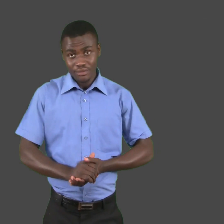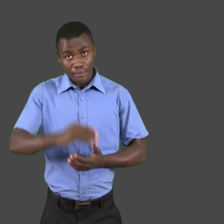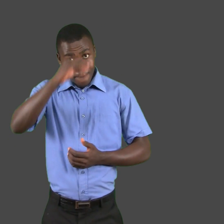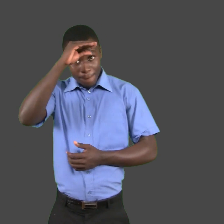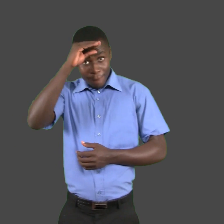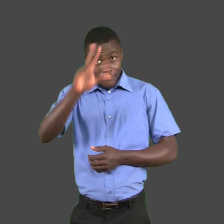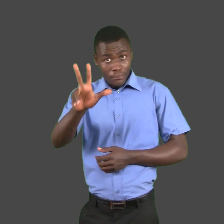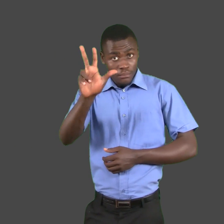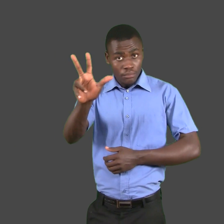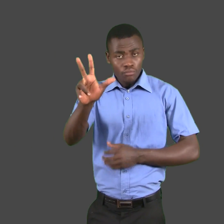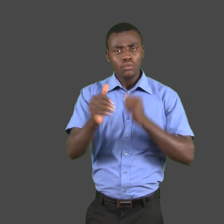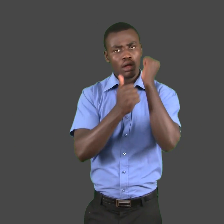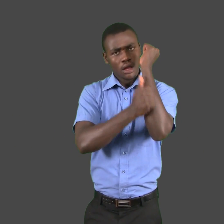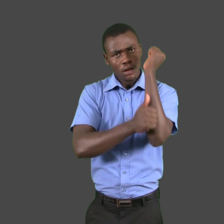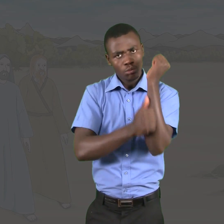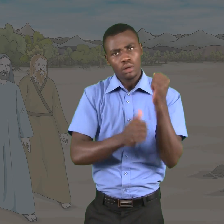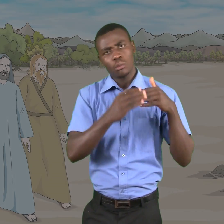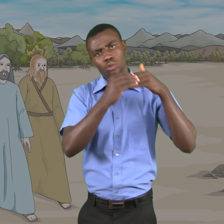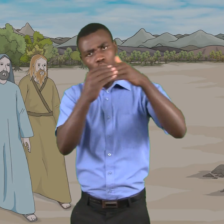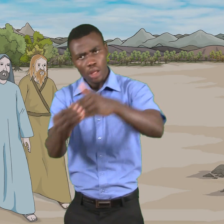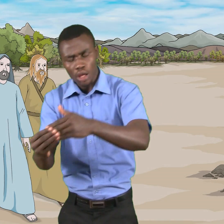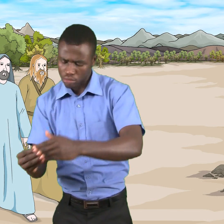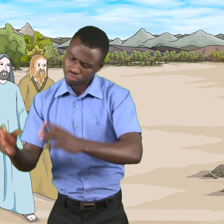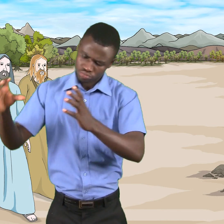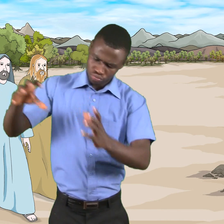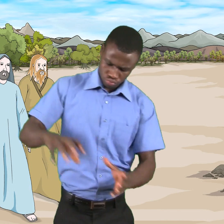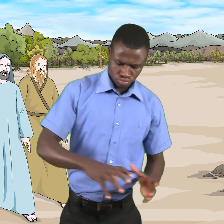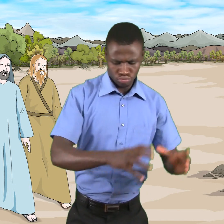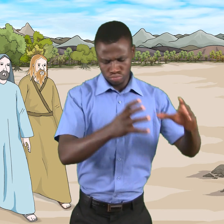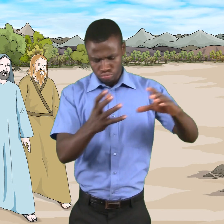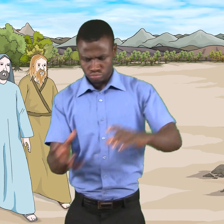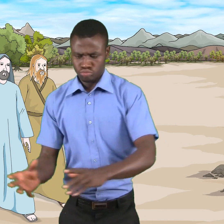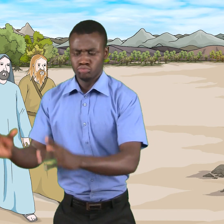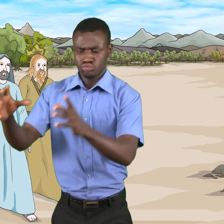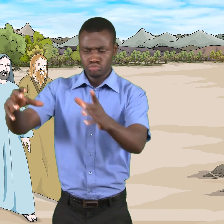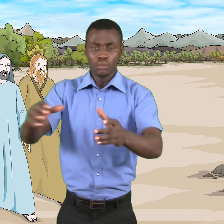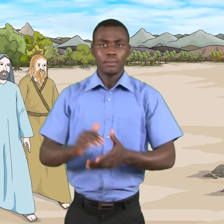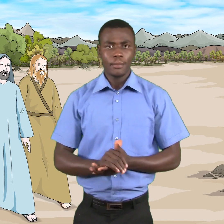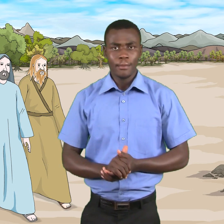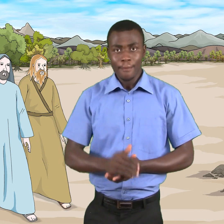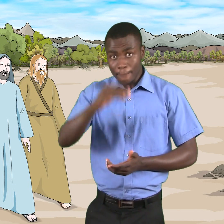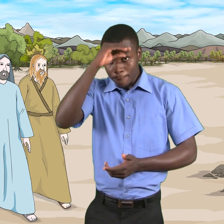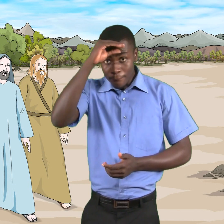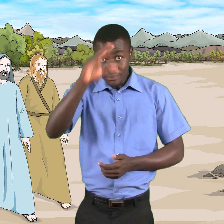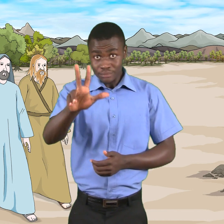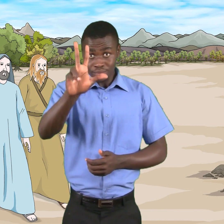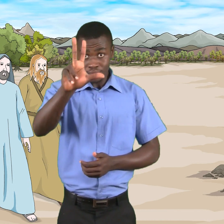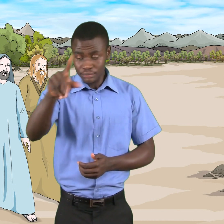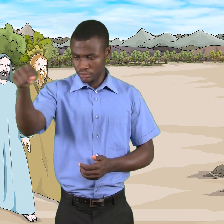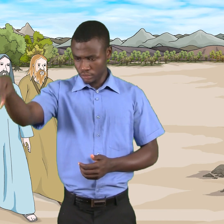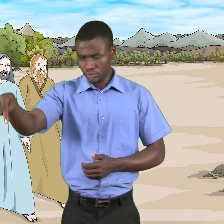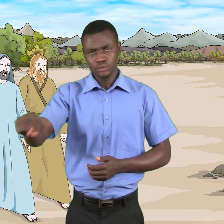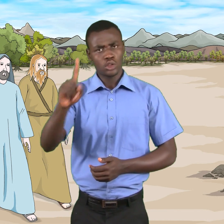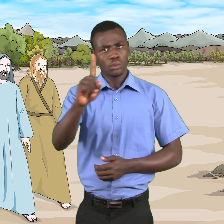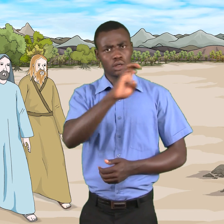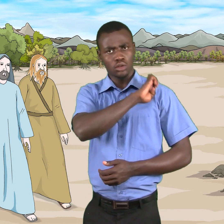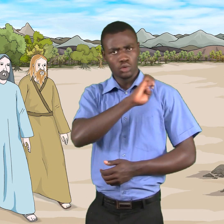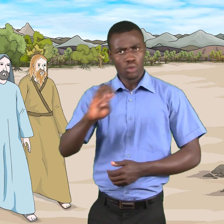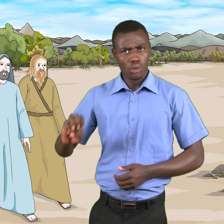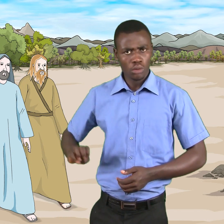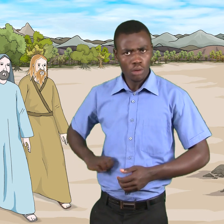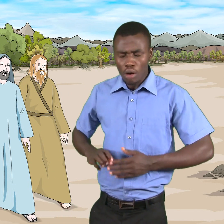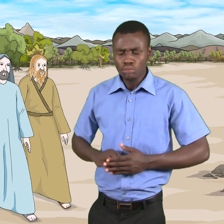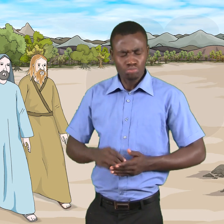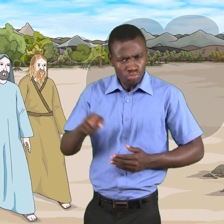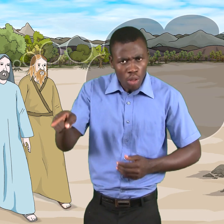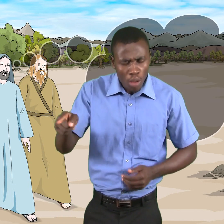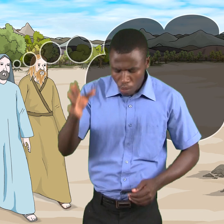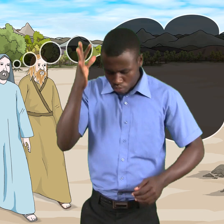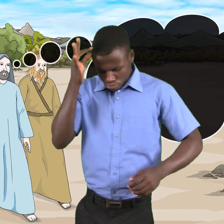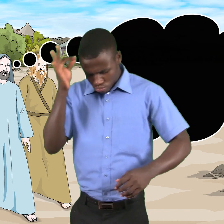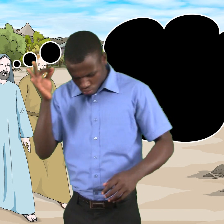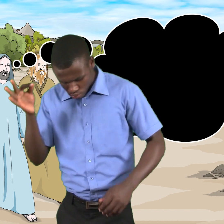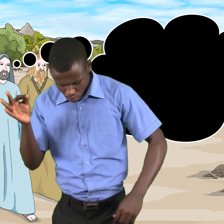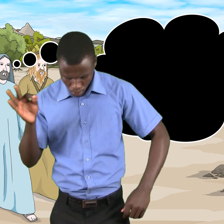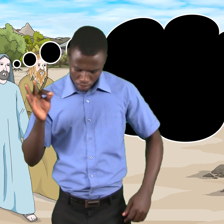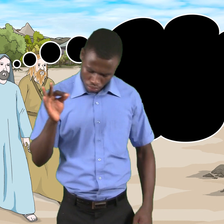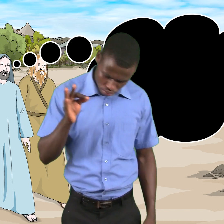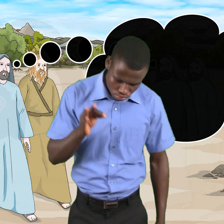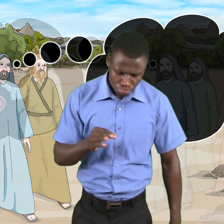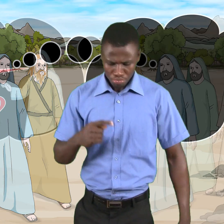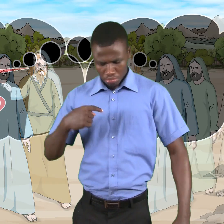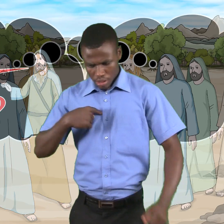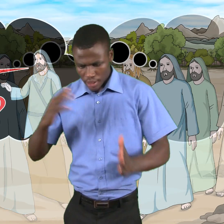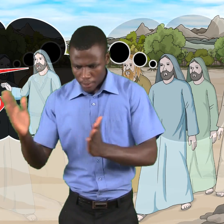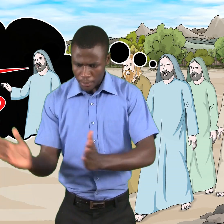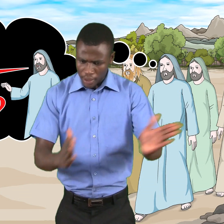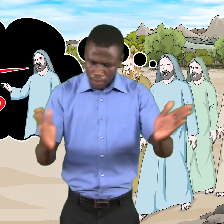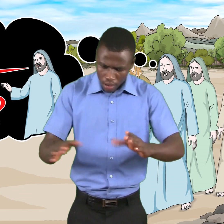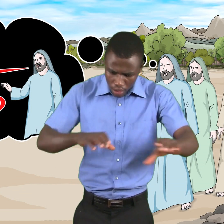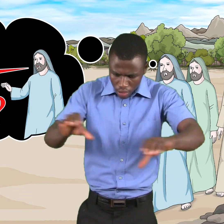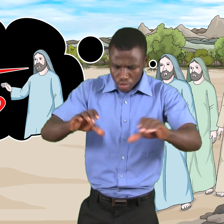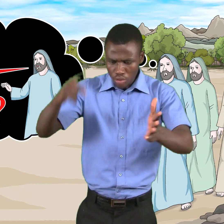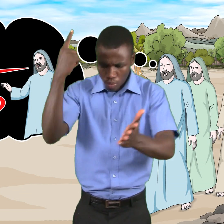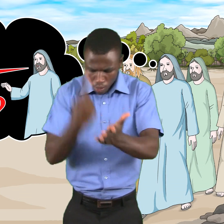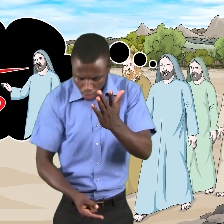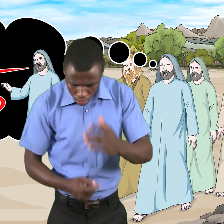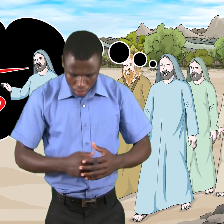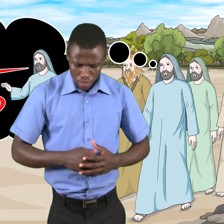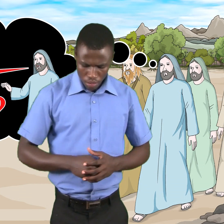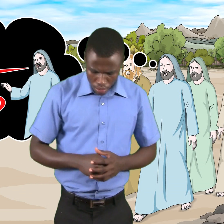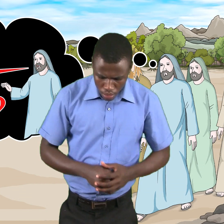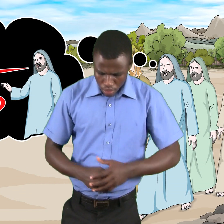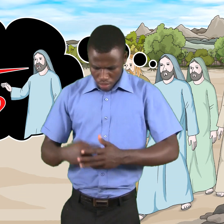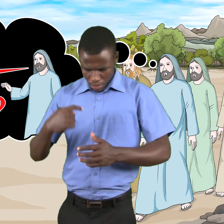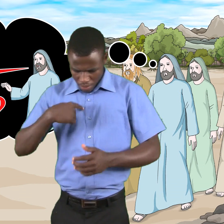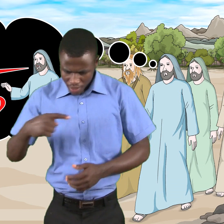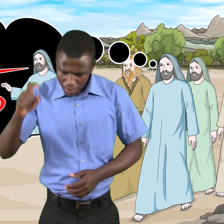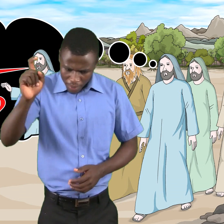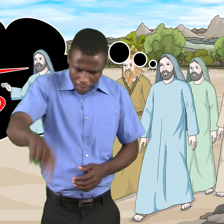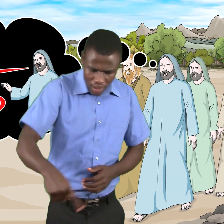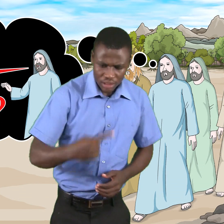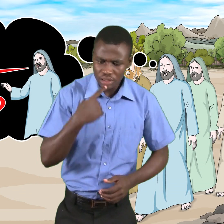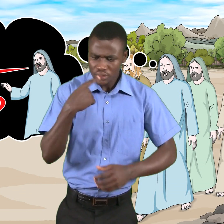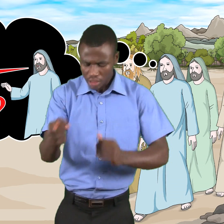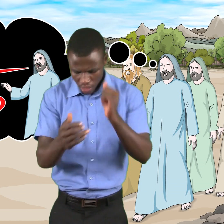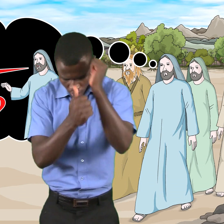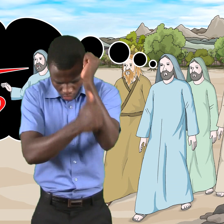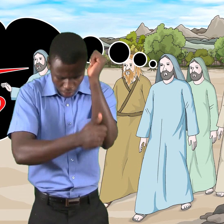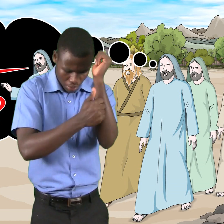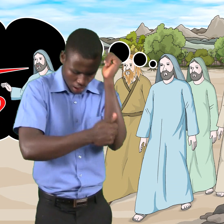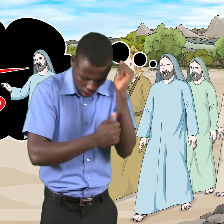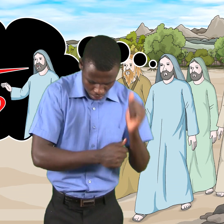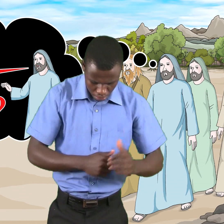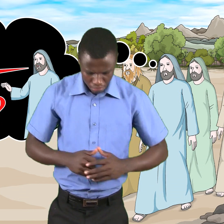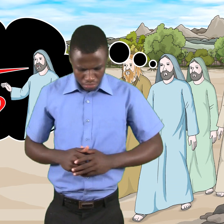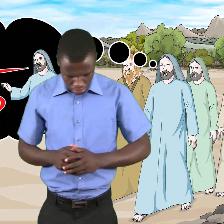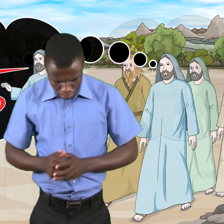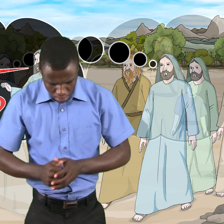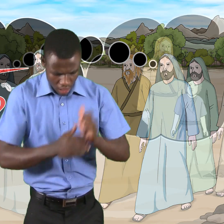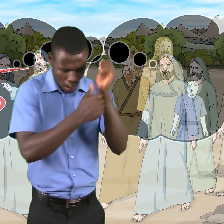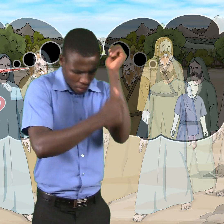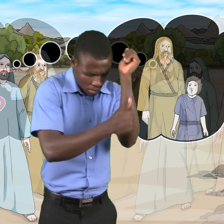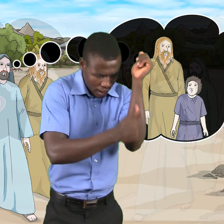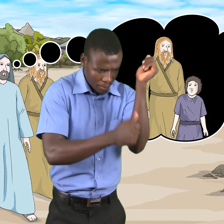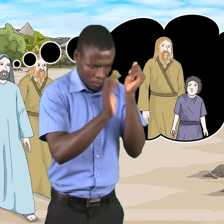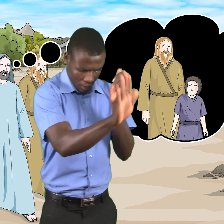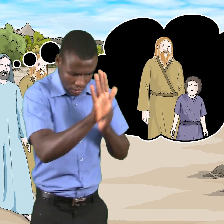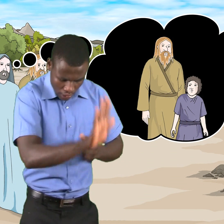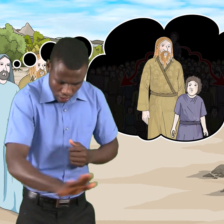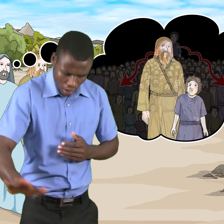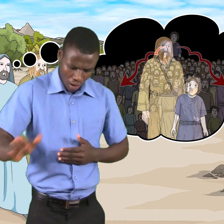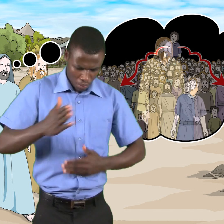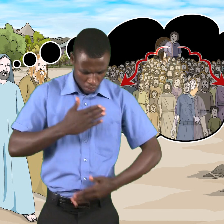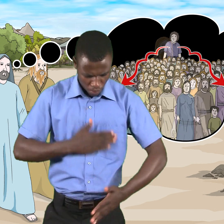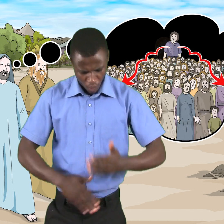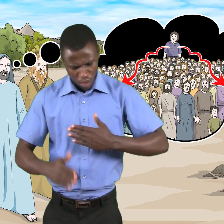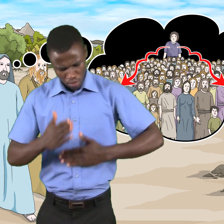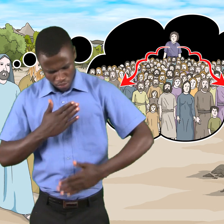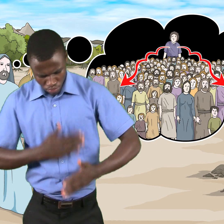When the men got up to leave, they looked out over Sodom, and Abraham walked along with them to see them off. And the LORD said, “Shall I hide from Abraham what I am about to do?